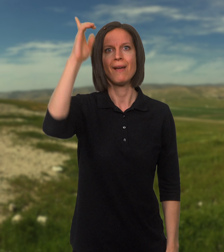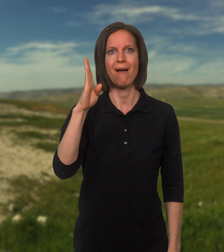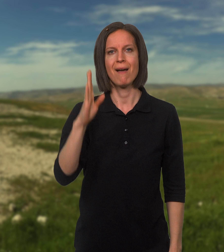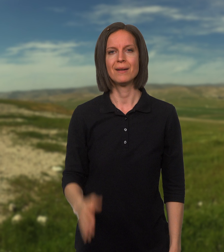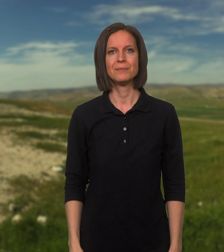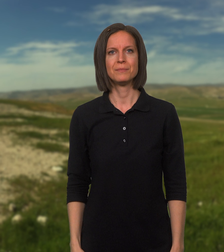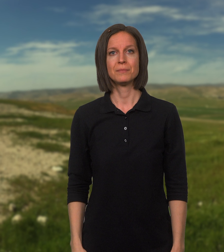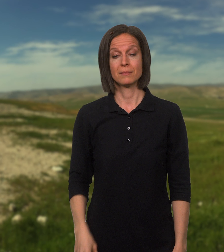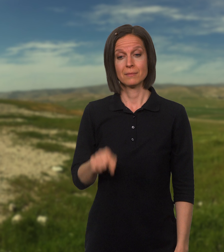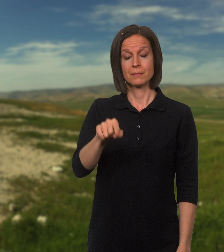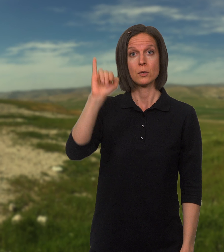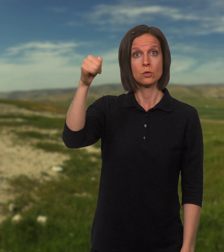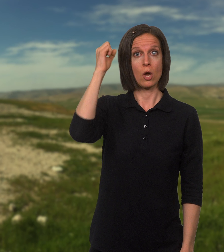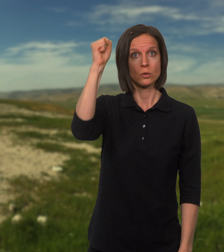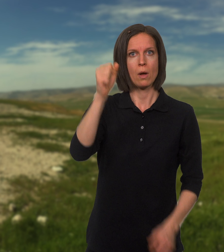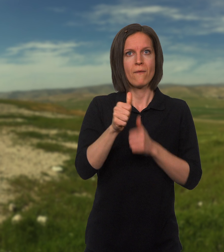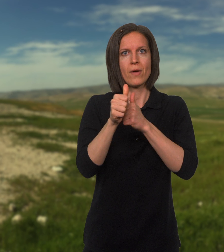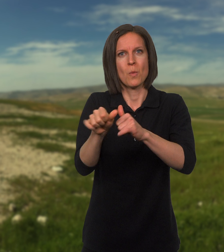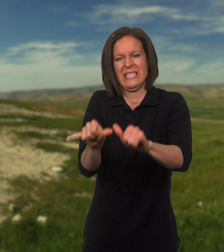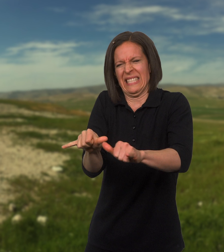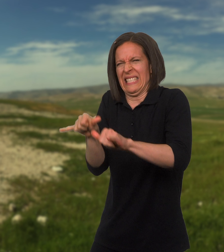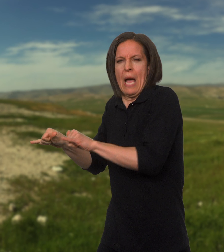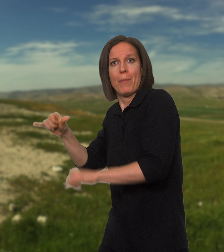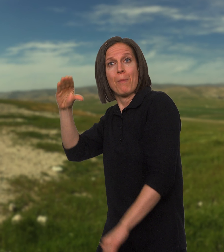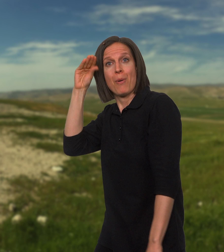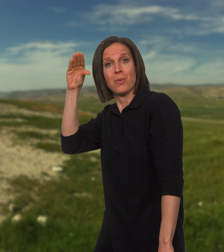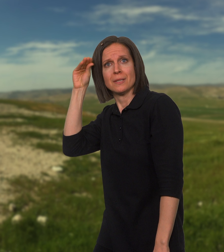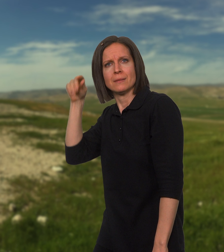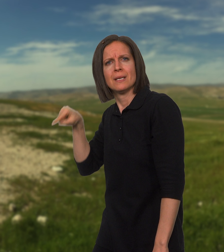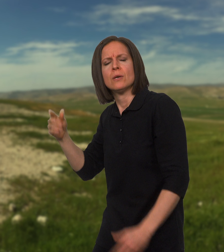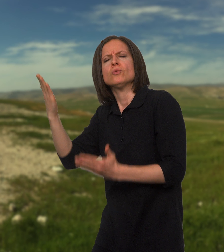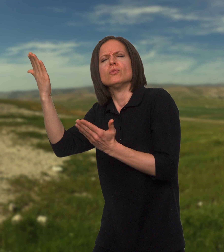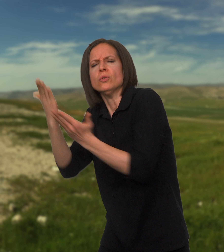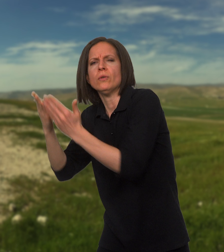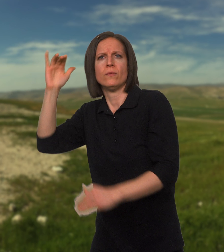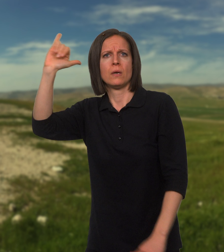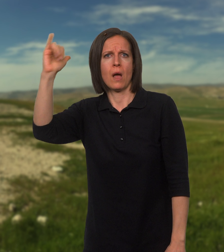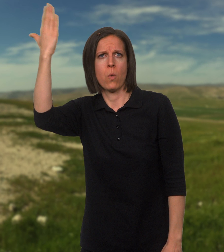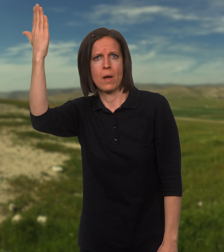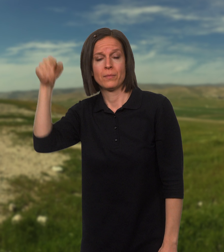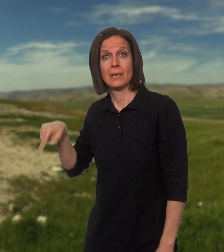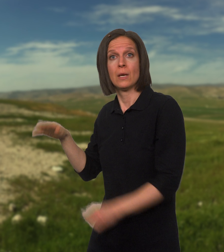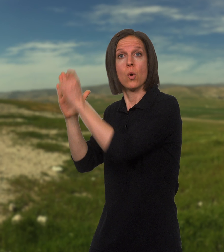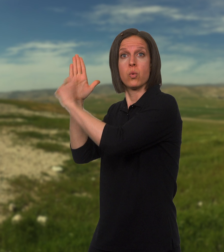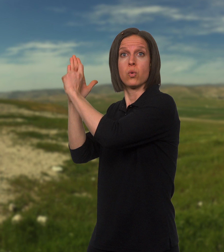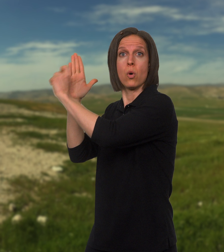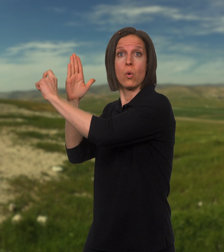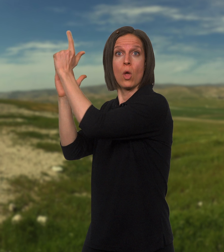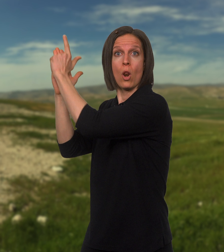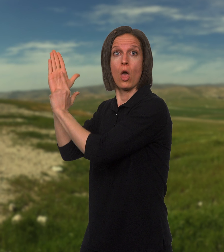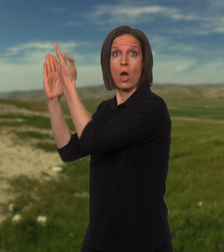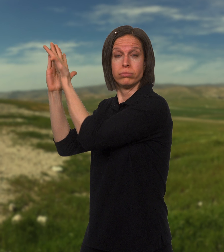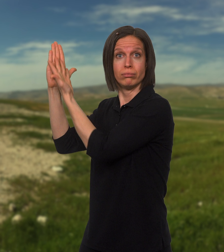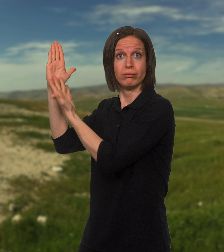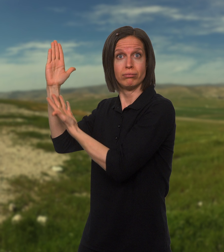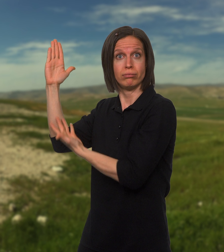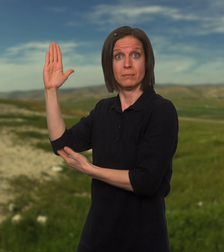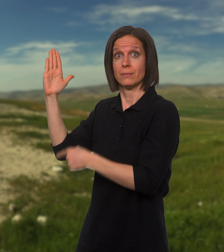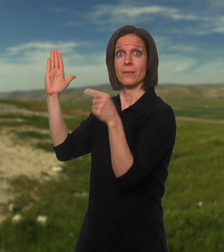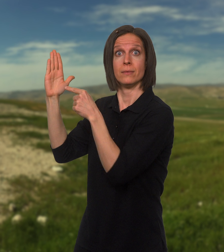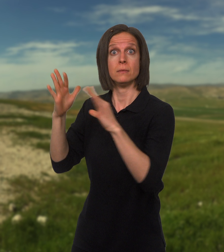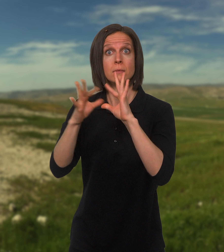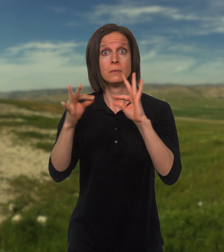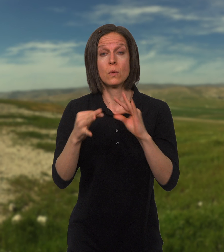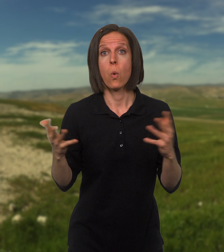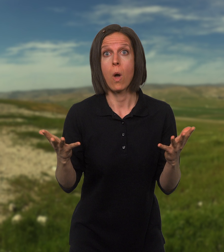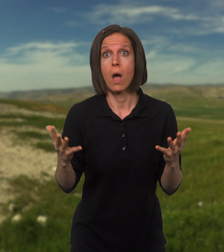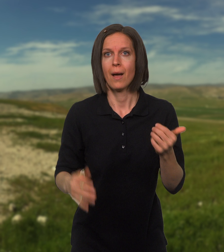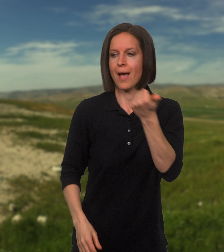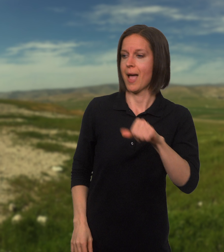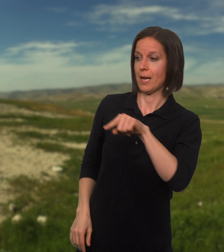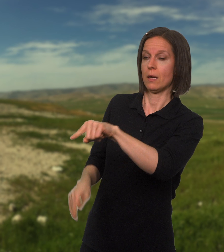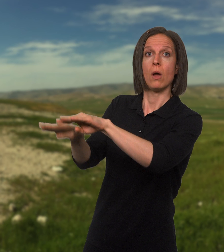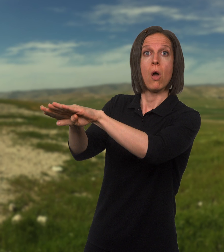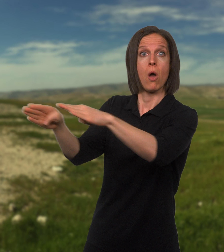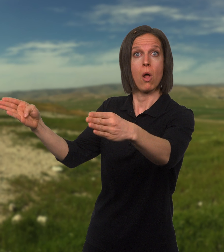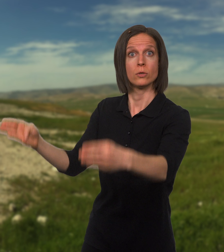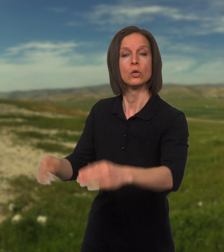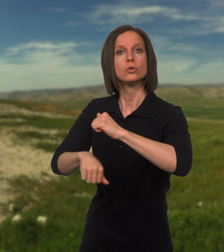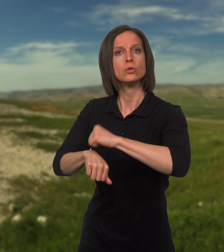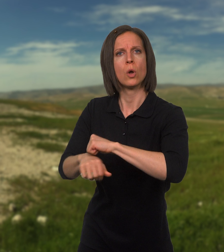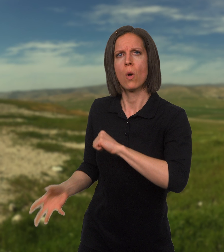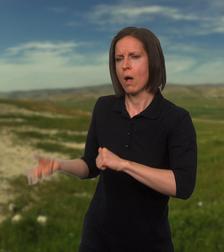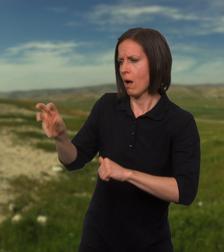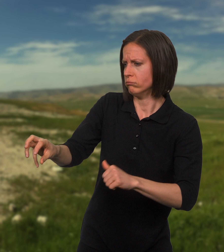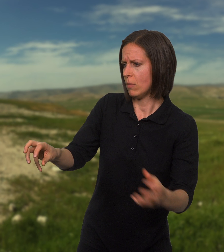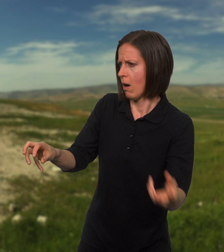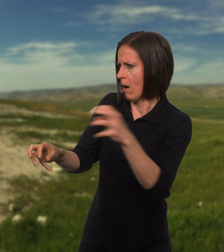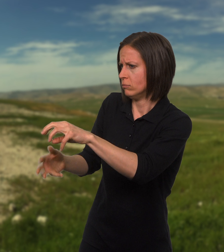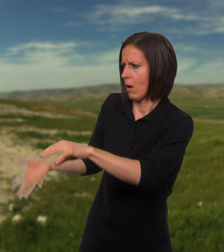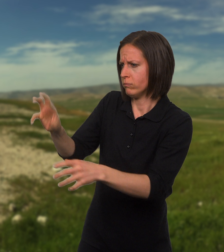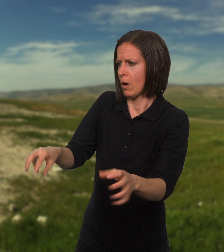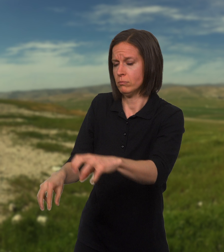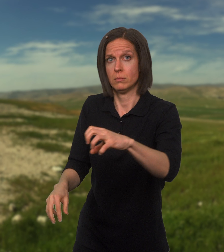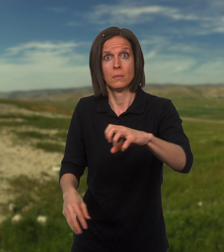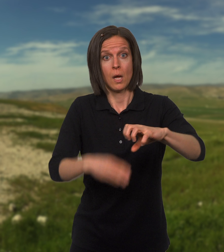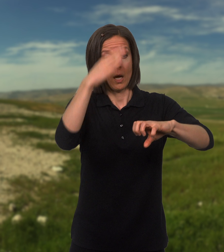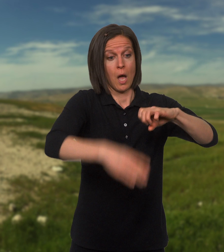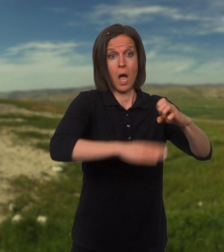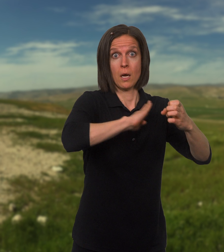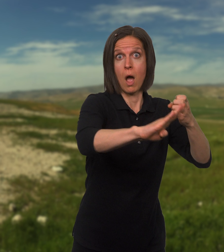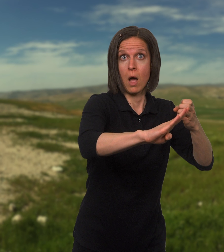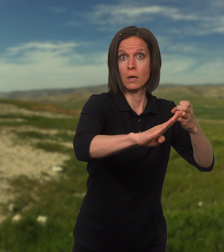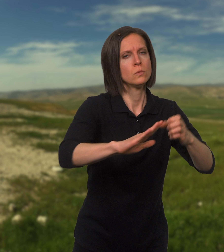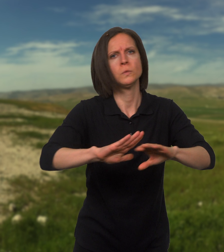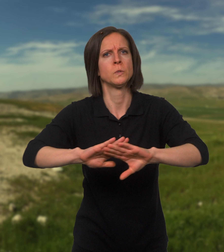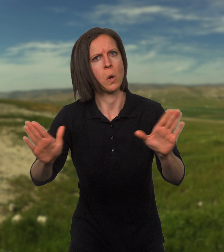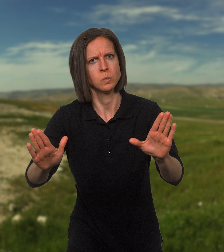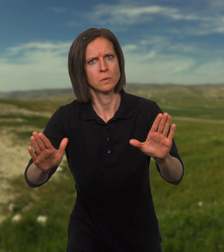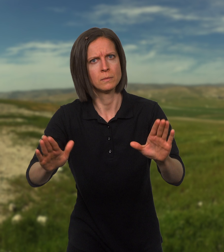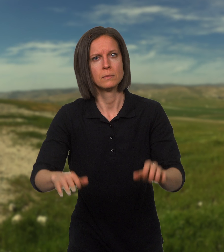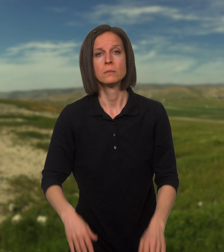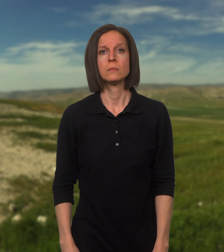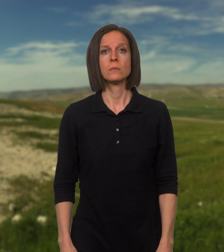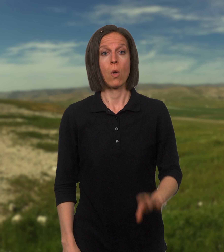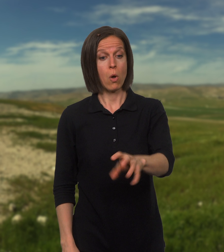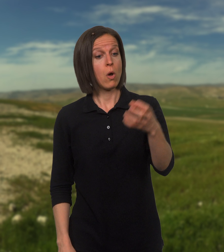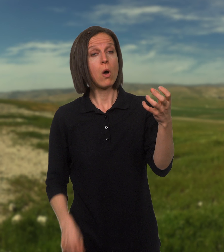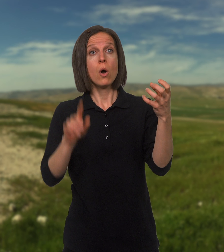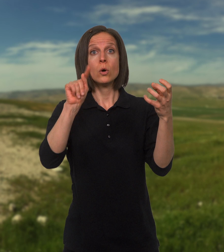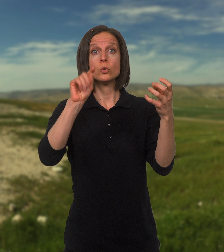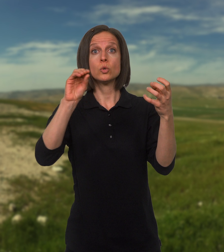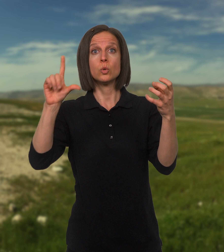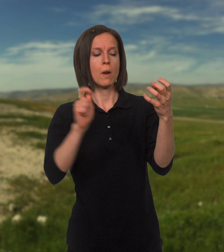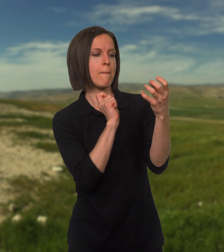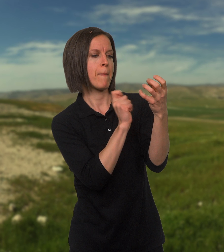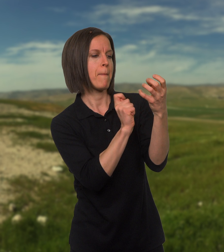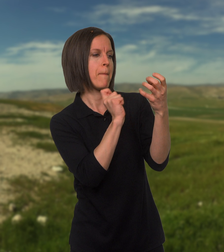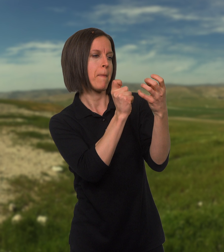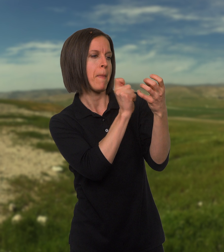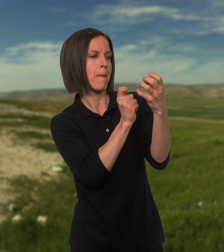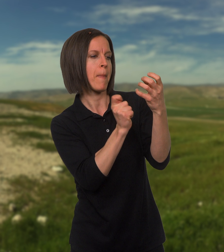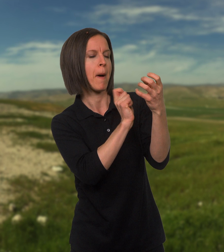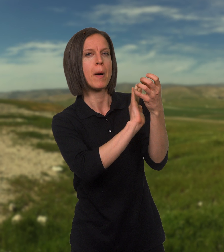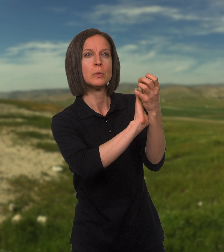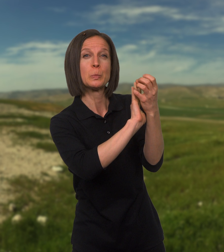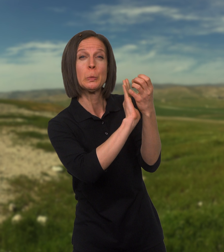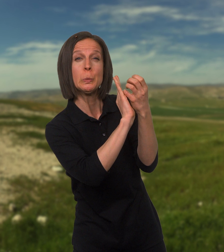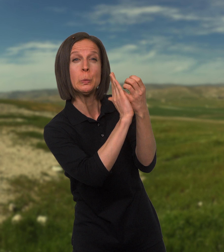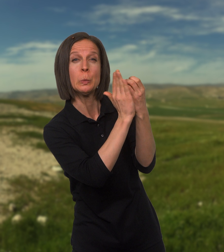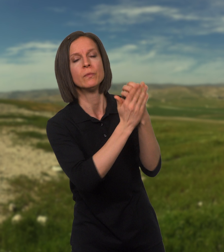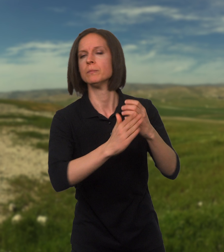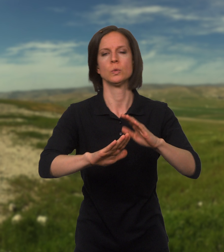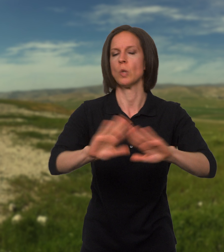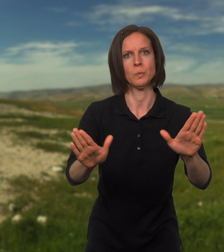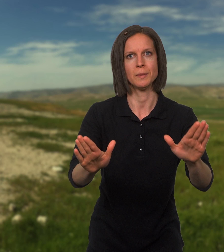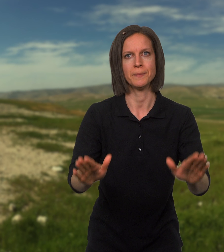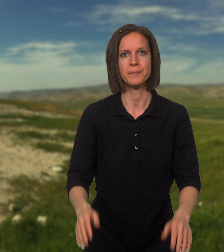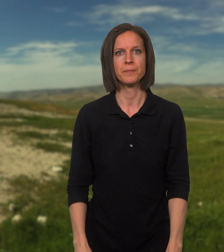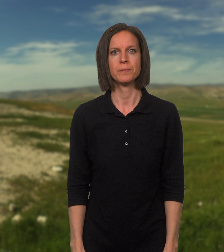He built it according to what is written in the Book of the Law of Moses: “an altar of uncut stones on which no iron tool has been used.”